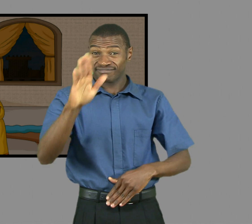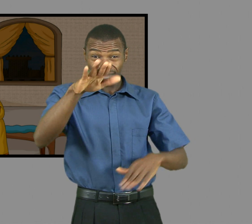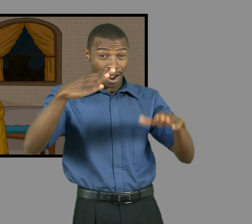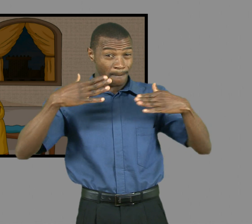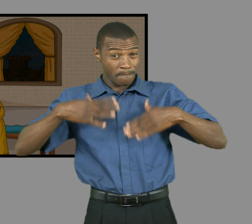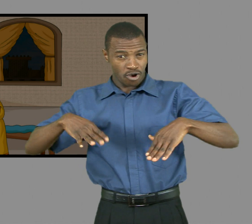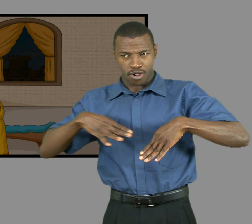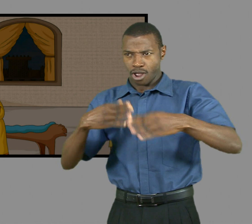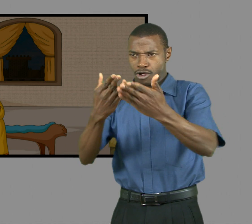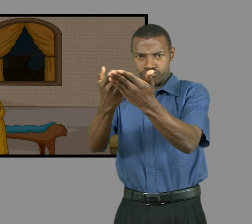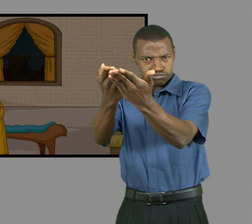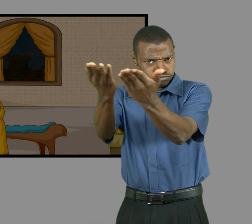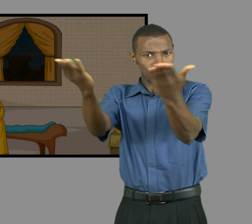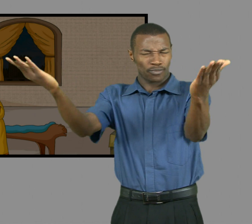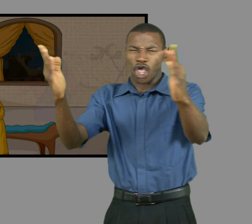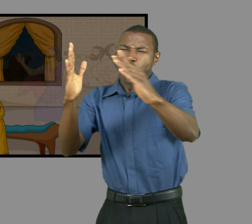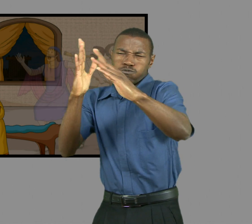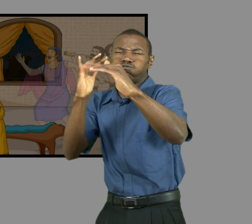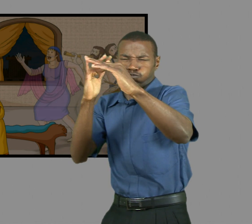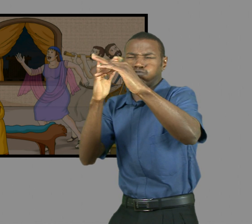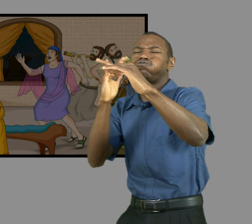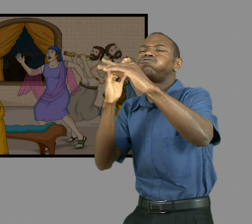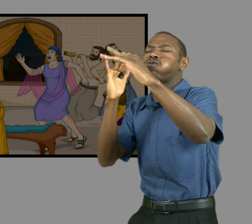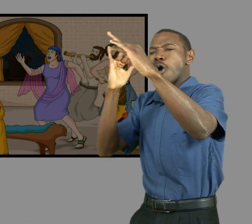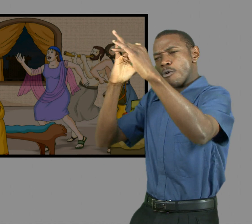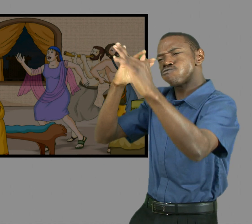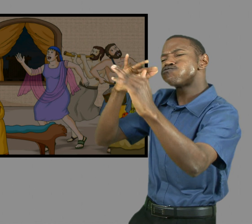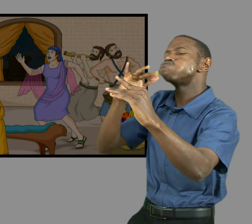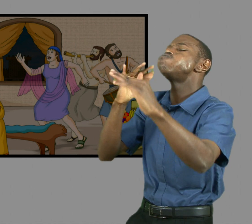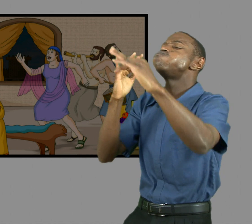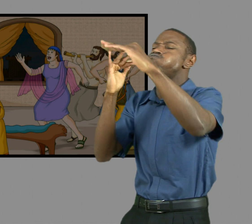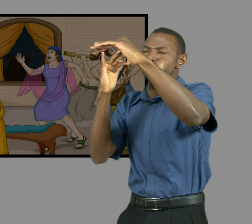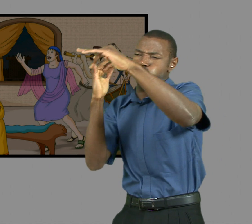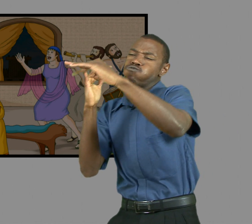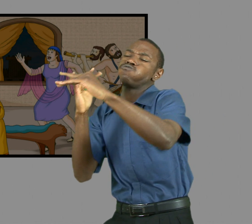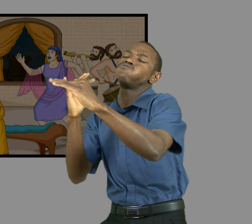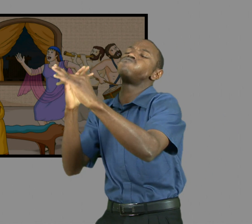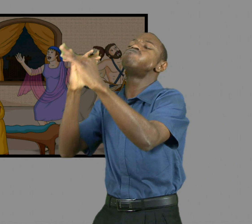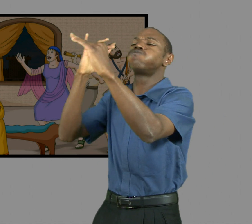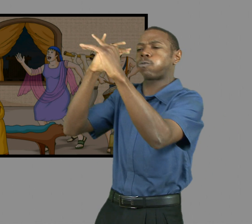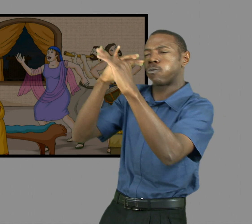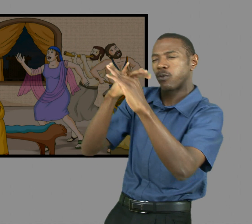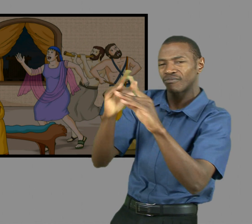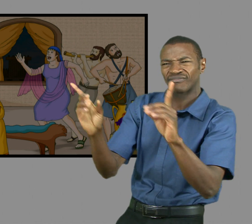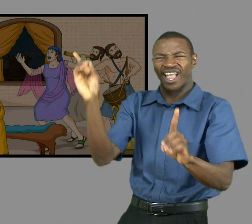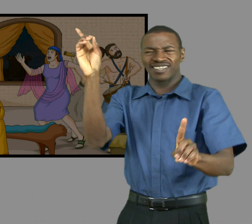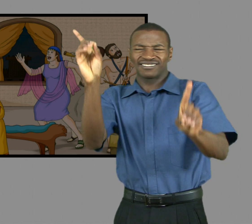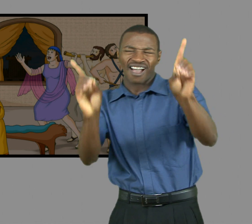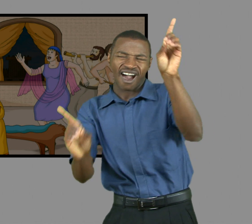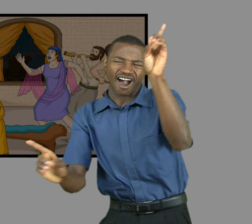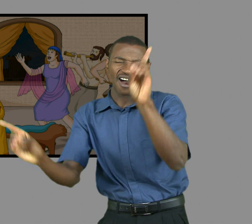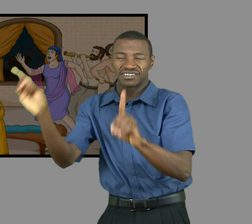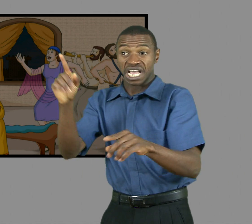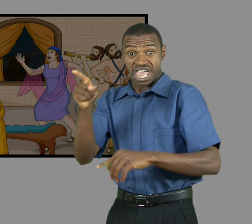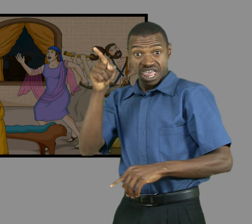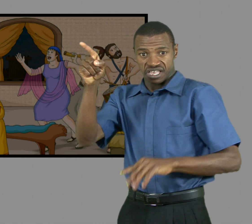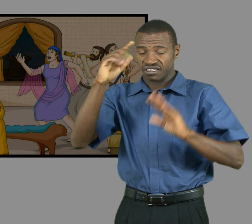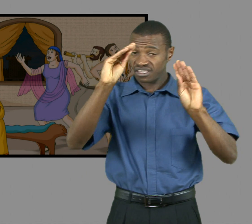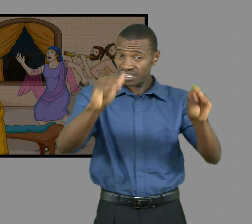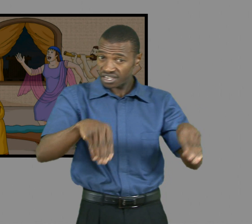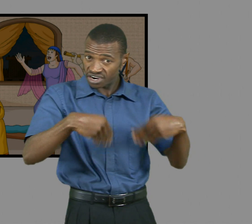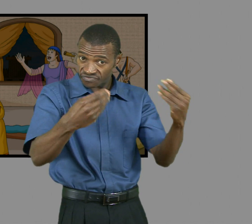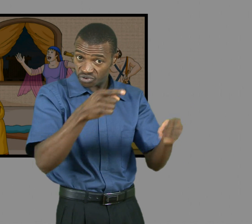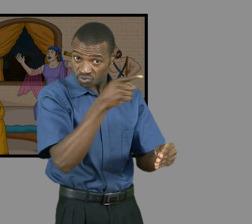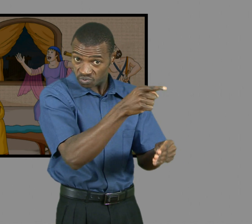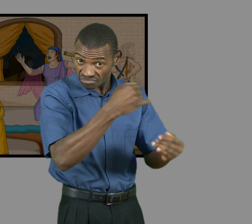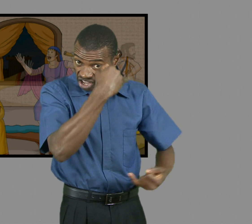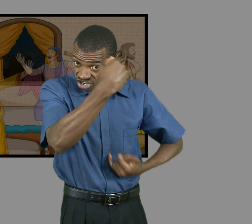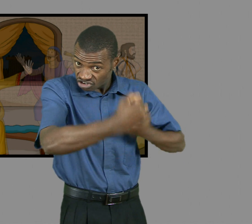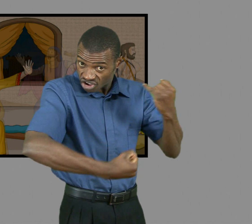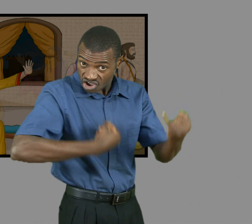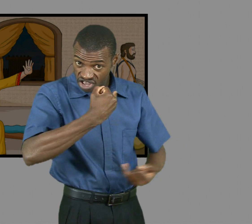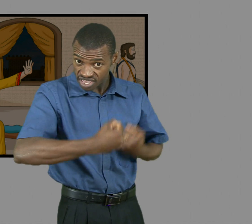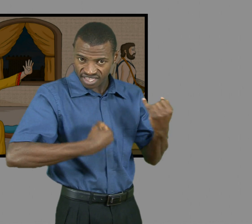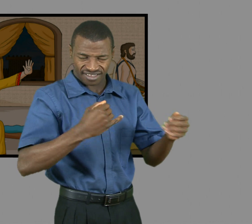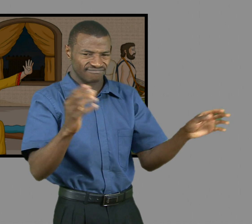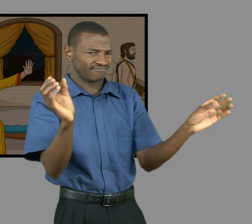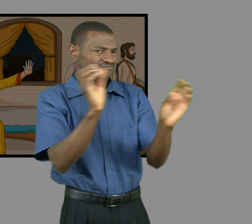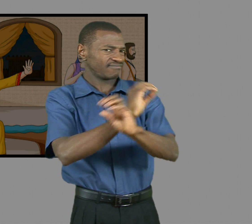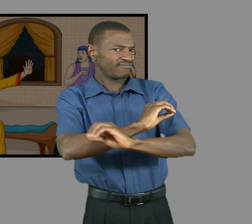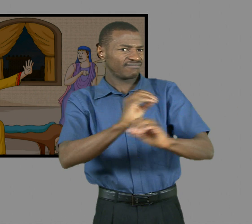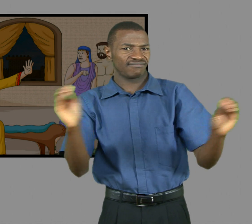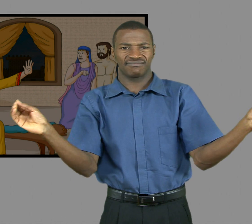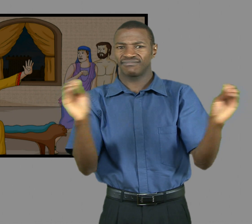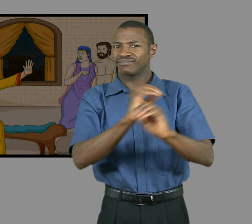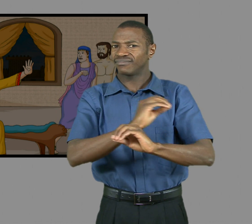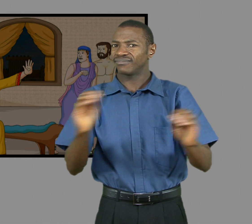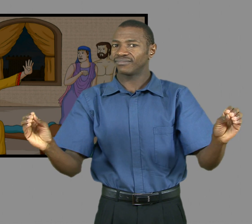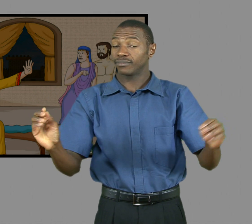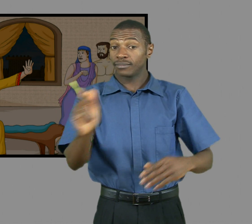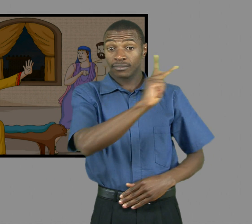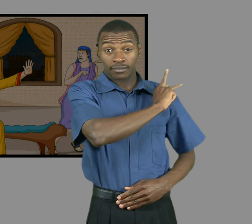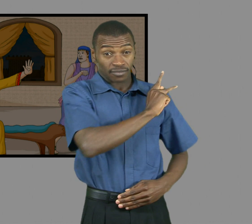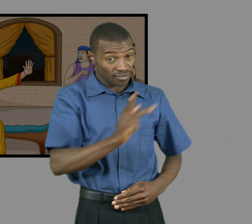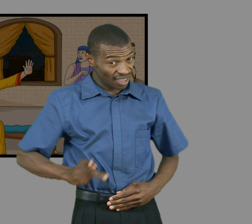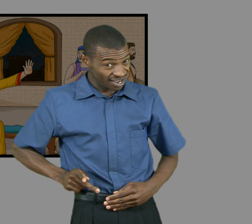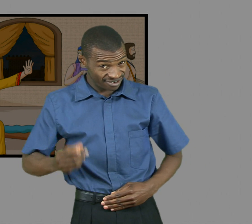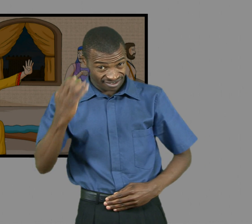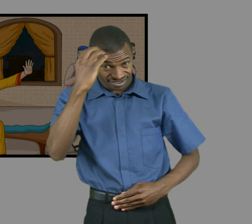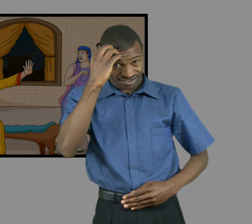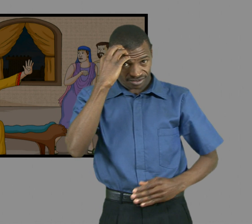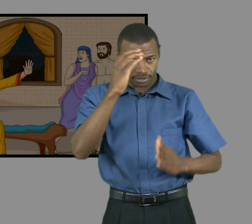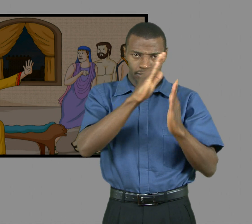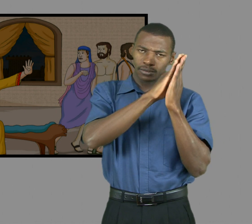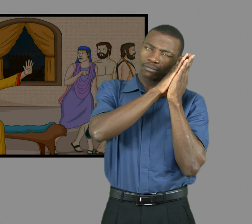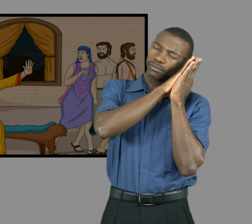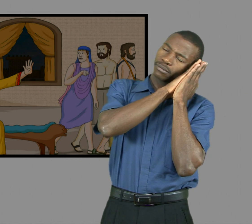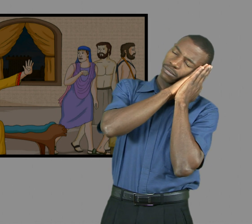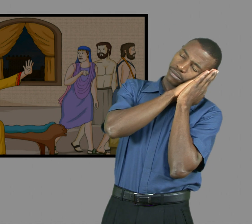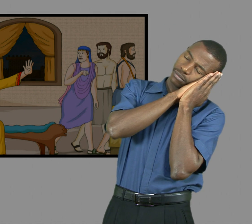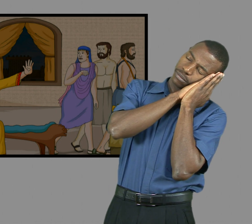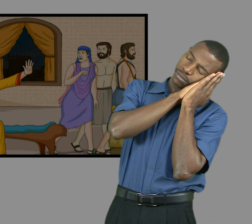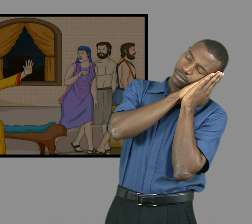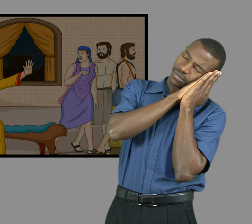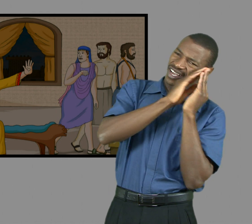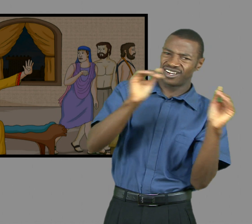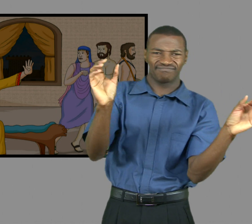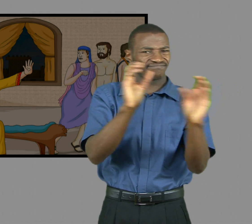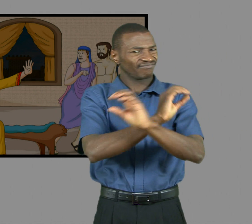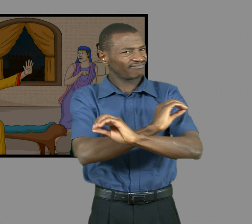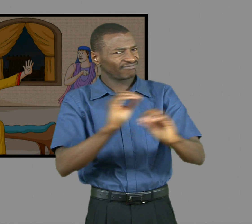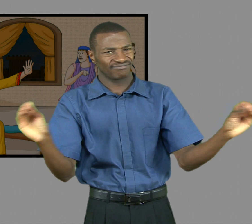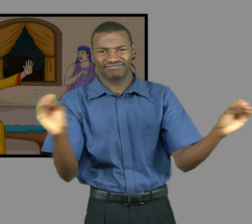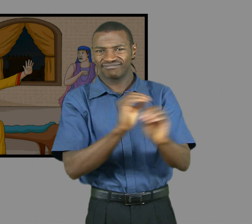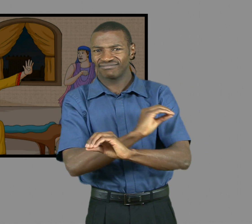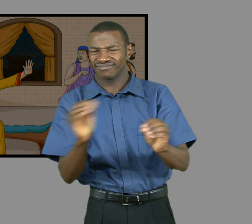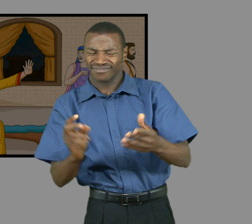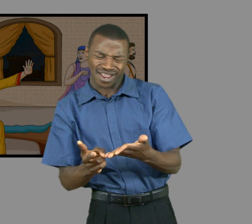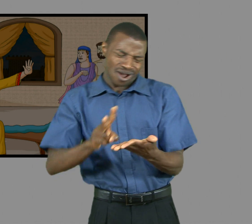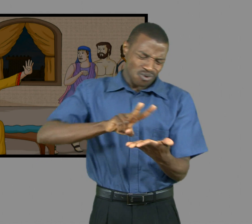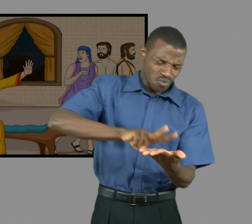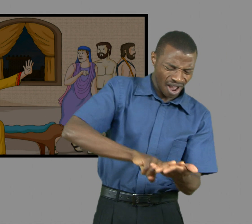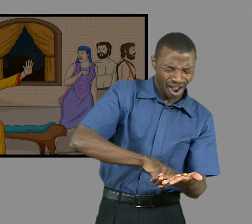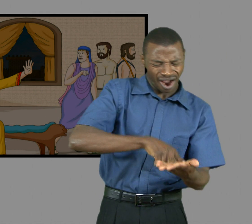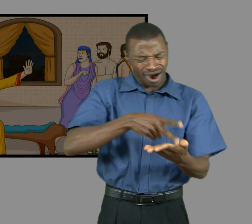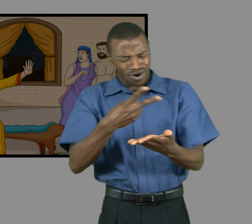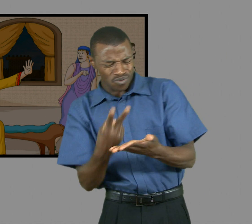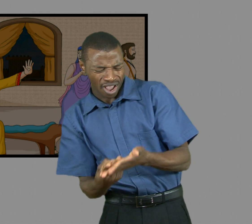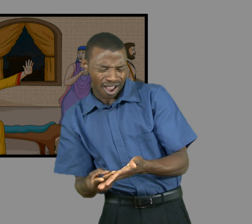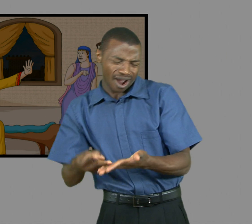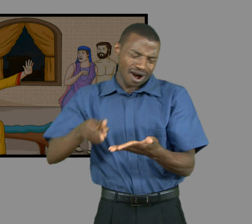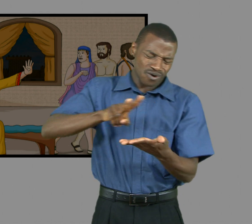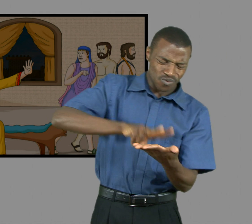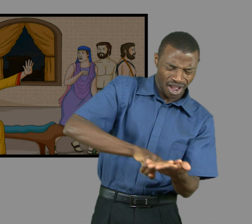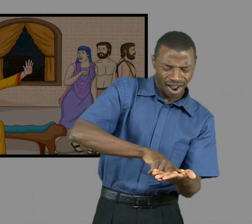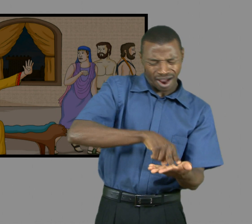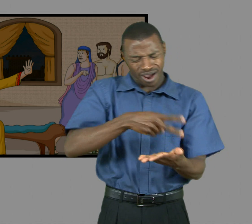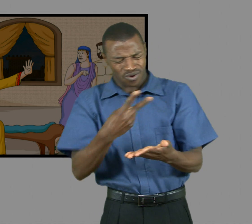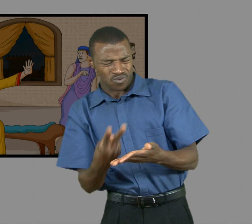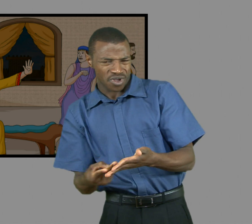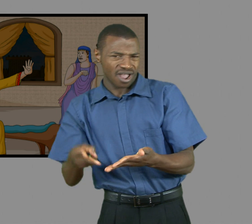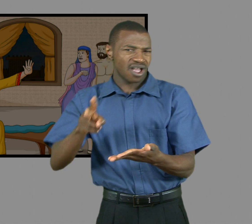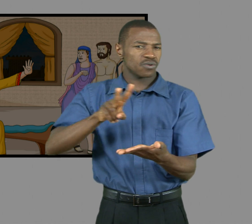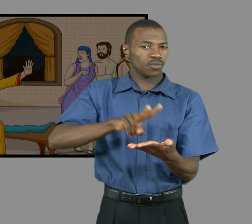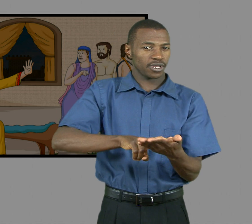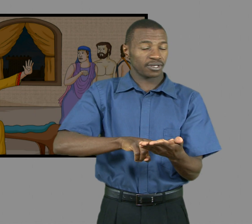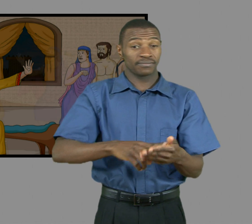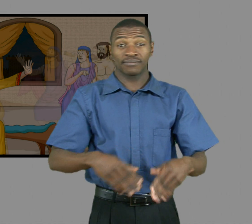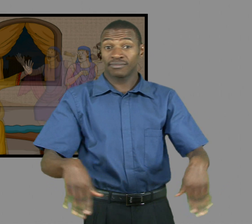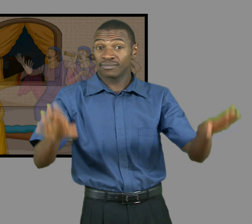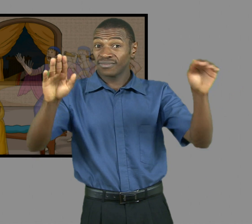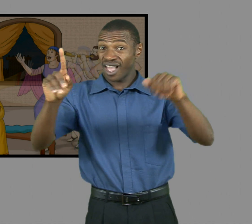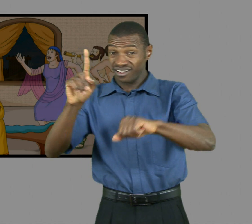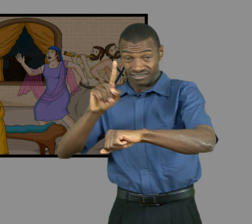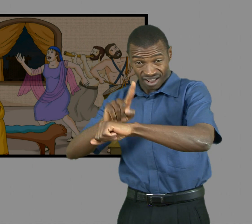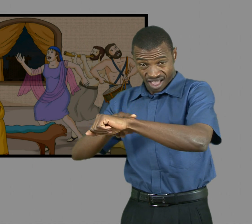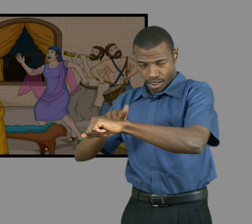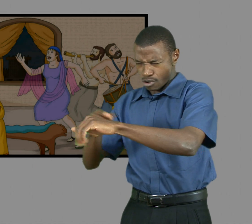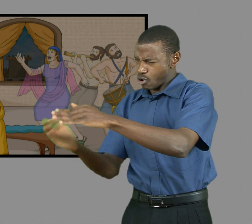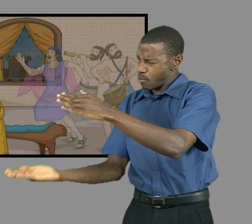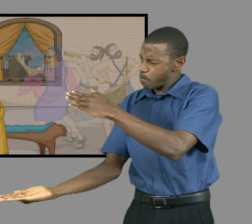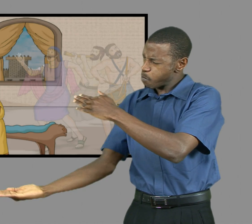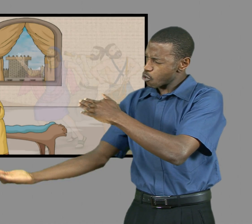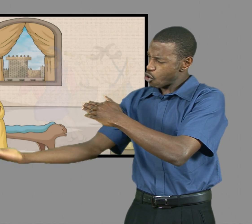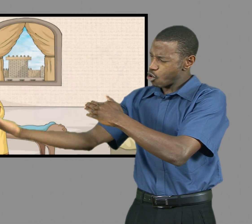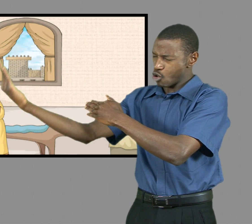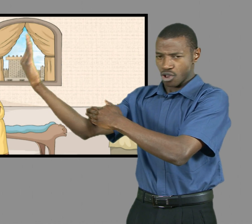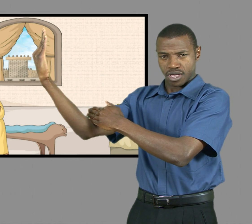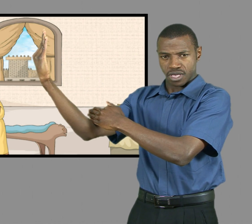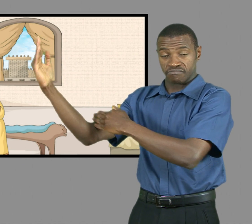No entertainment was brought before him, and sleep fled from him.